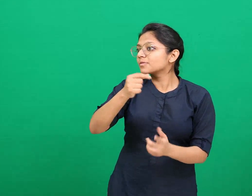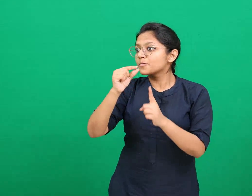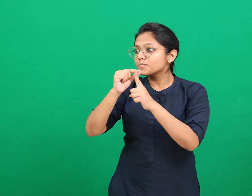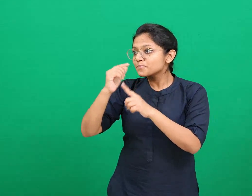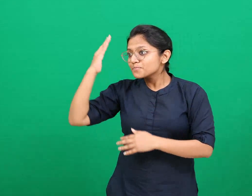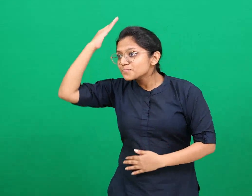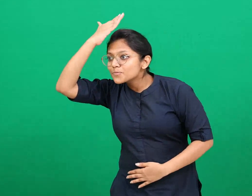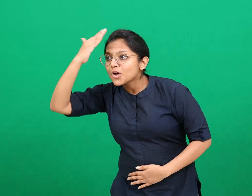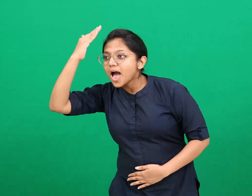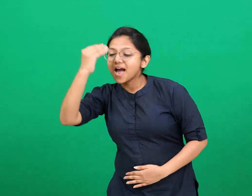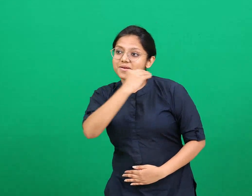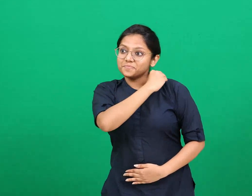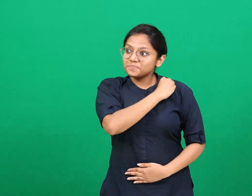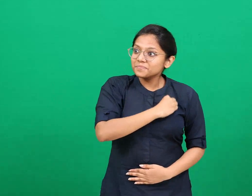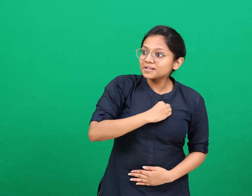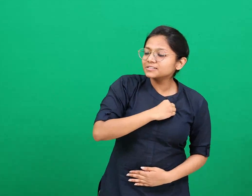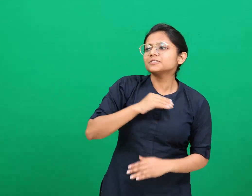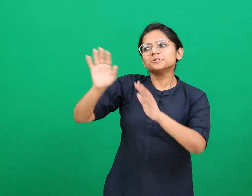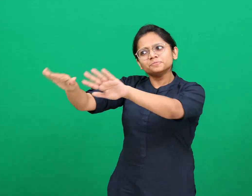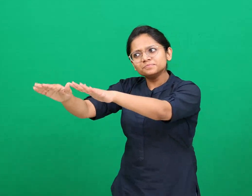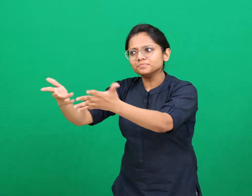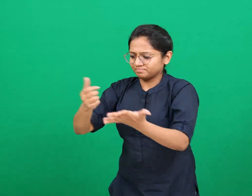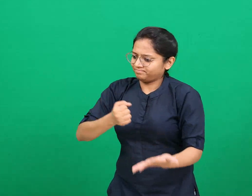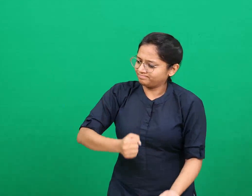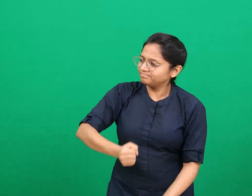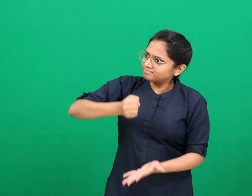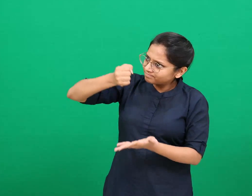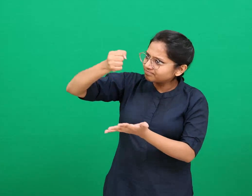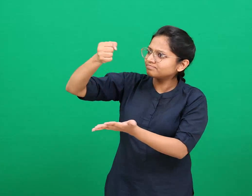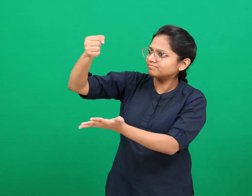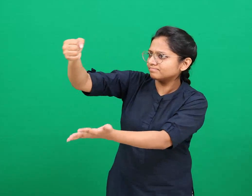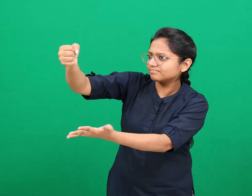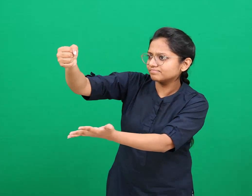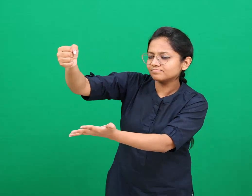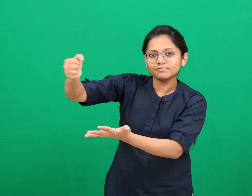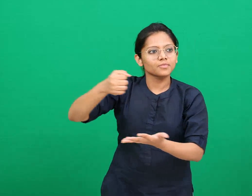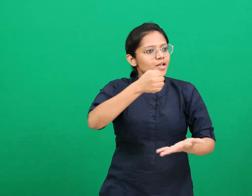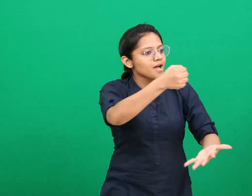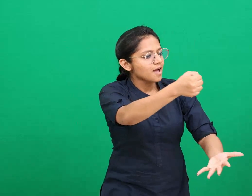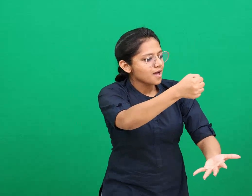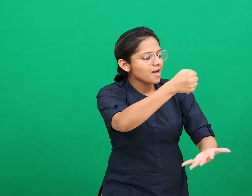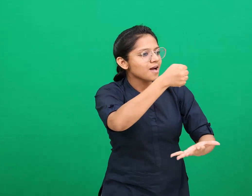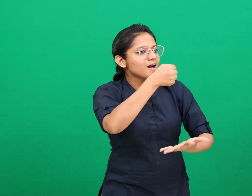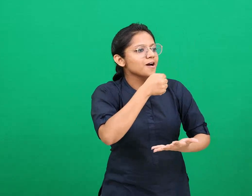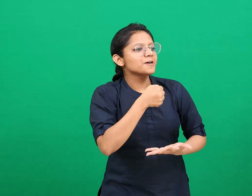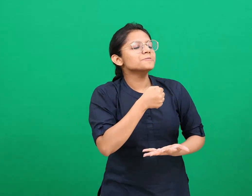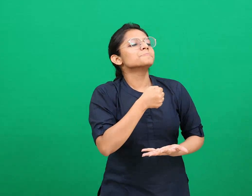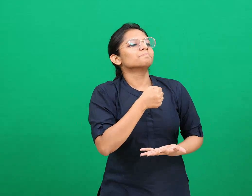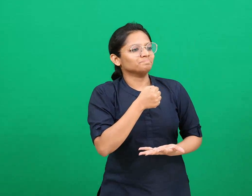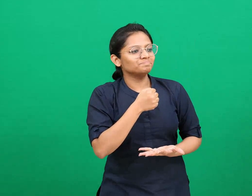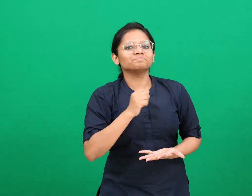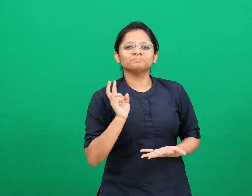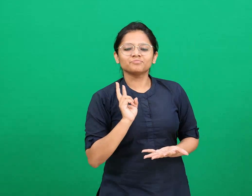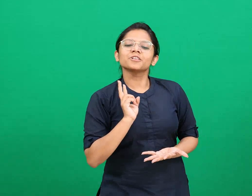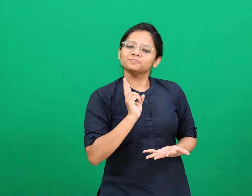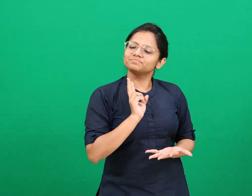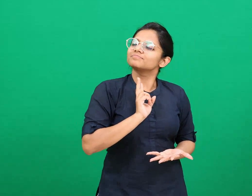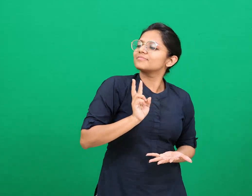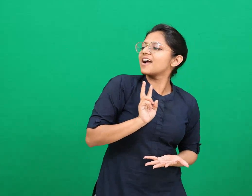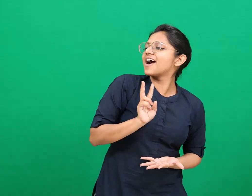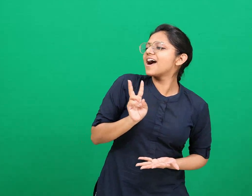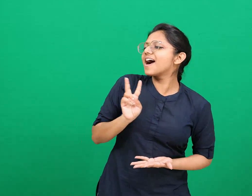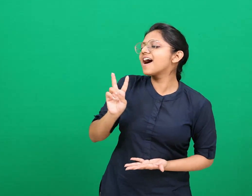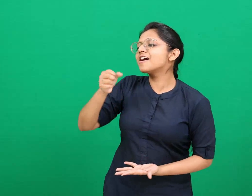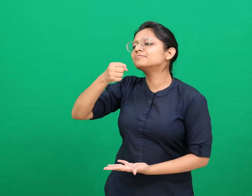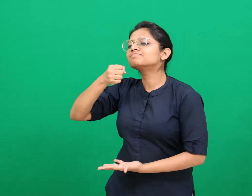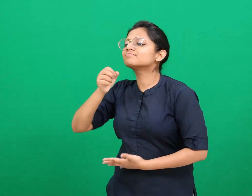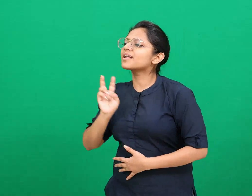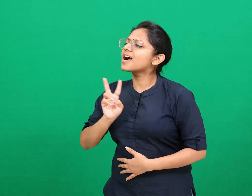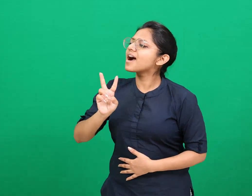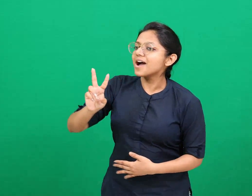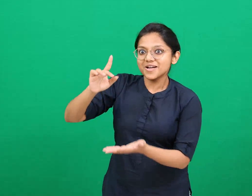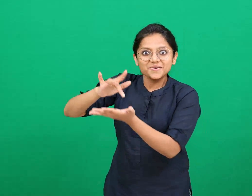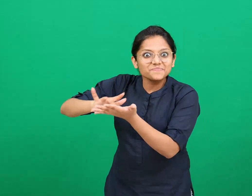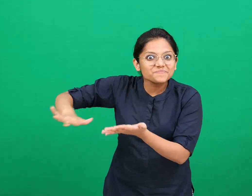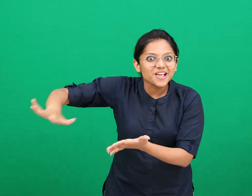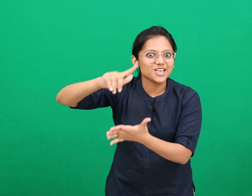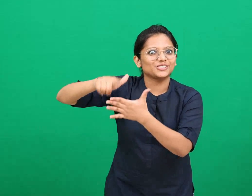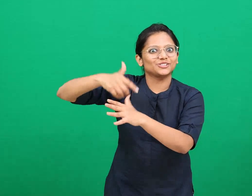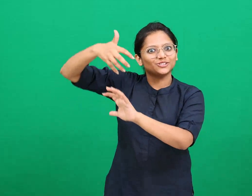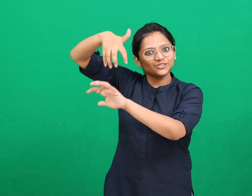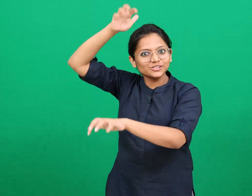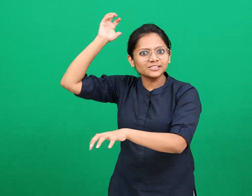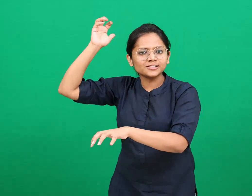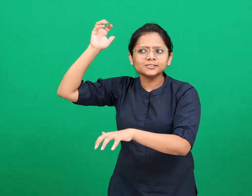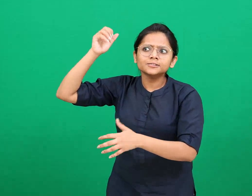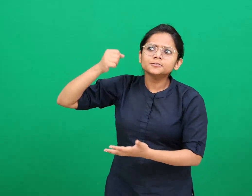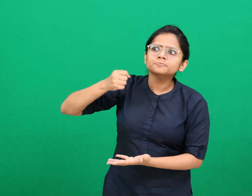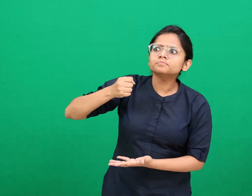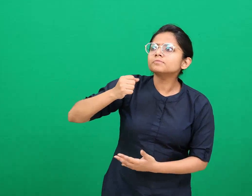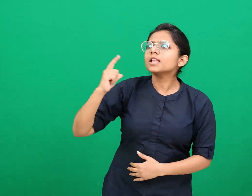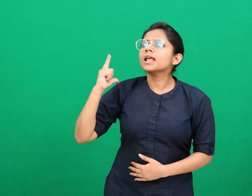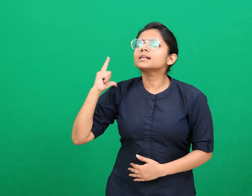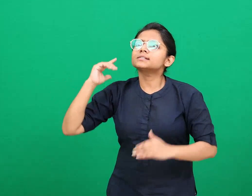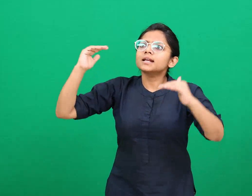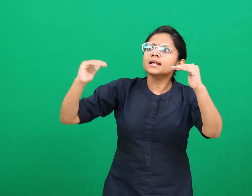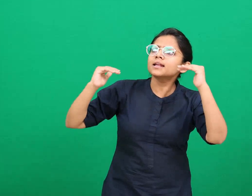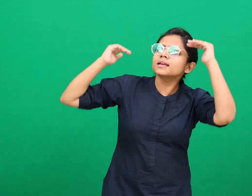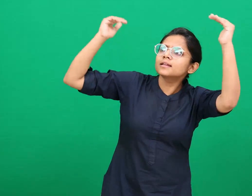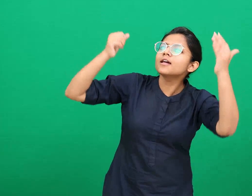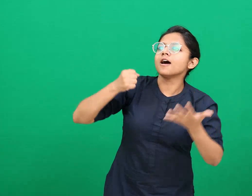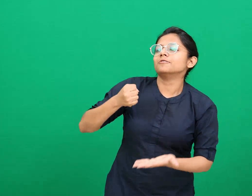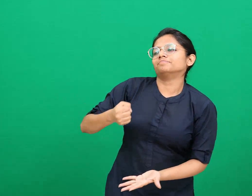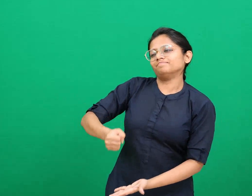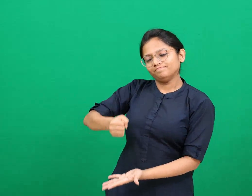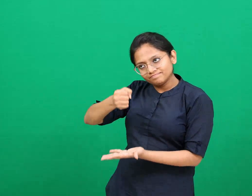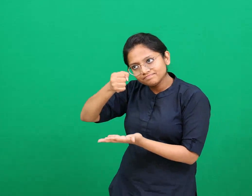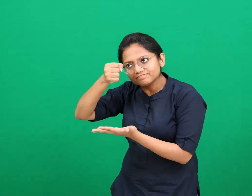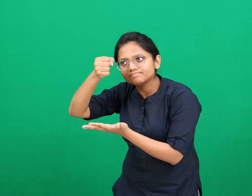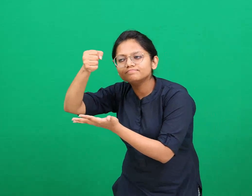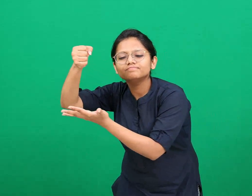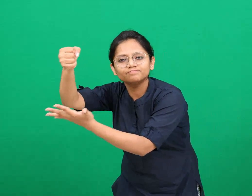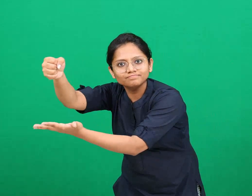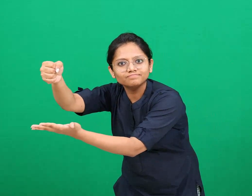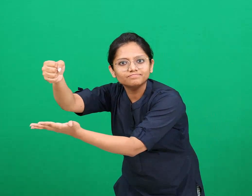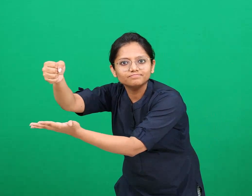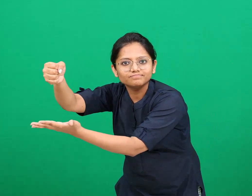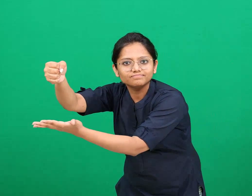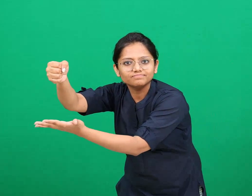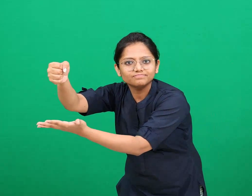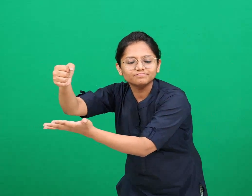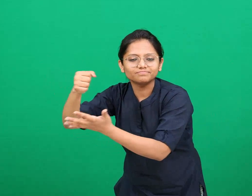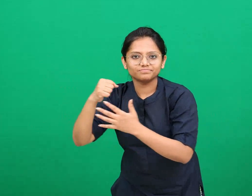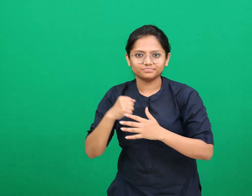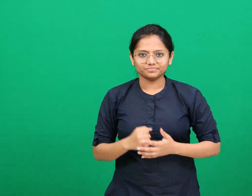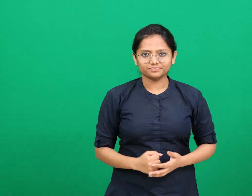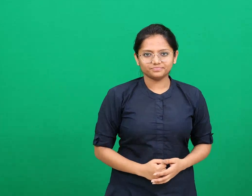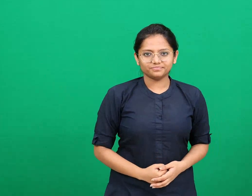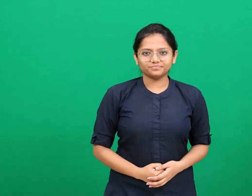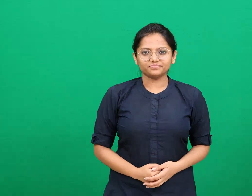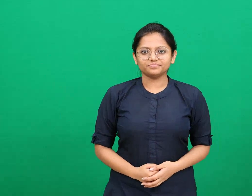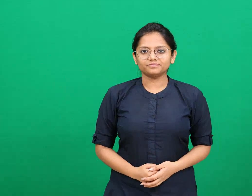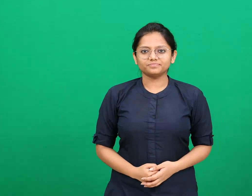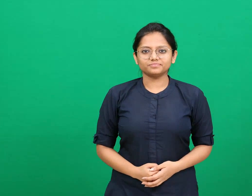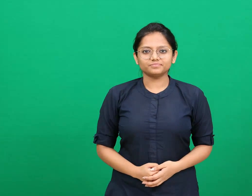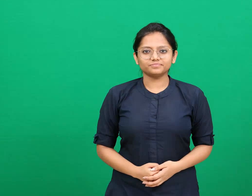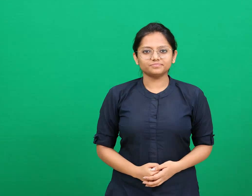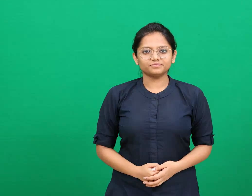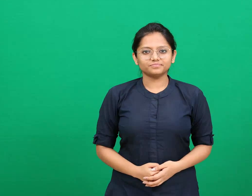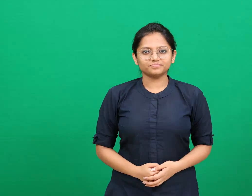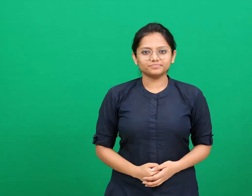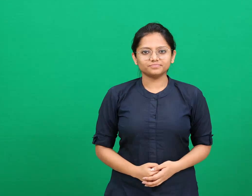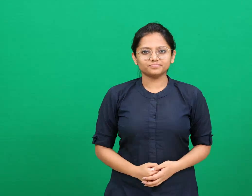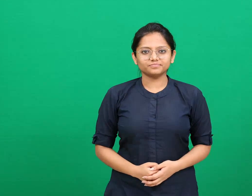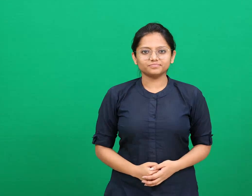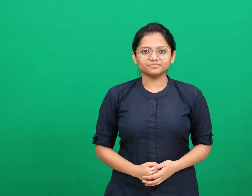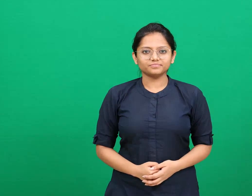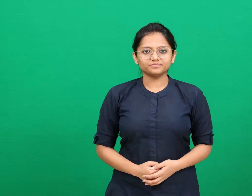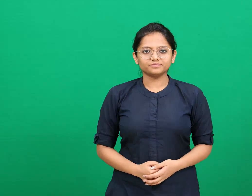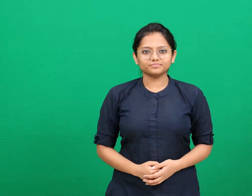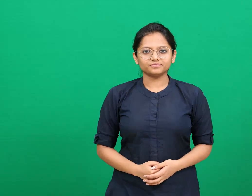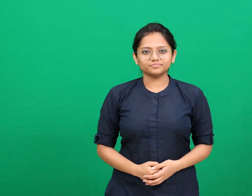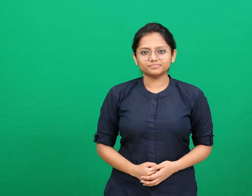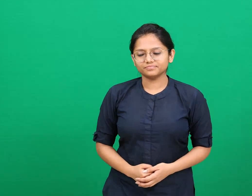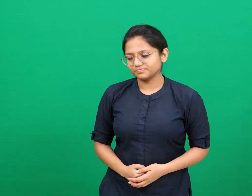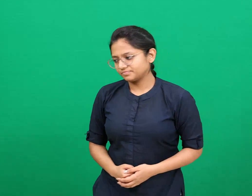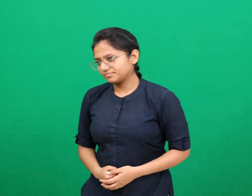This they did, sending their gifts to the elders with Barnabas and Saul.